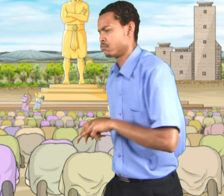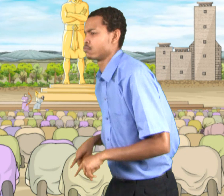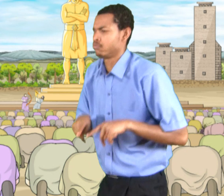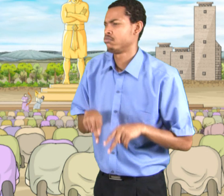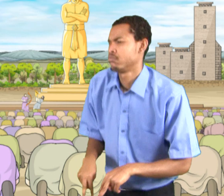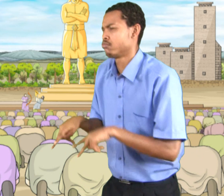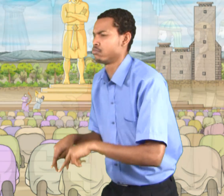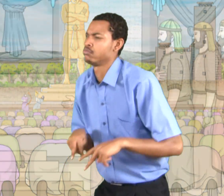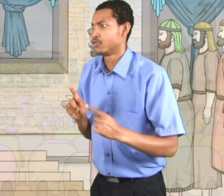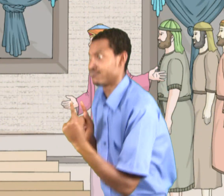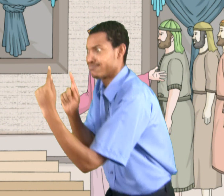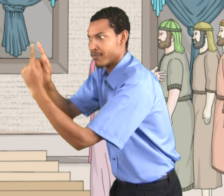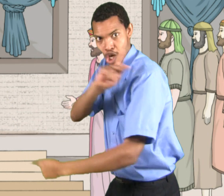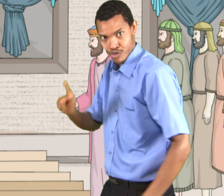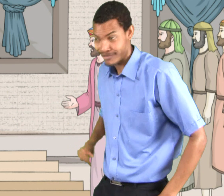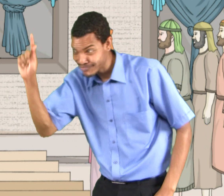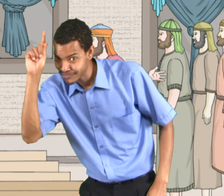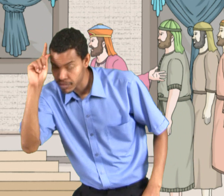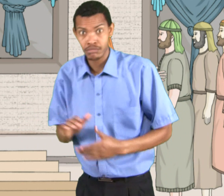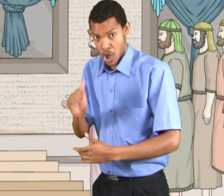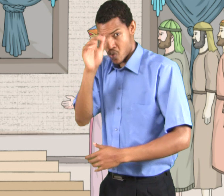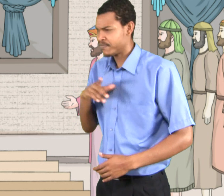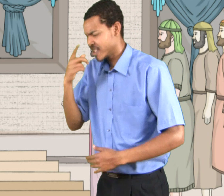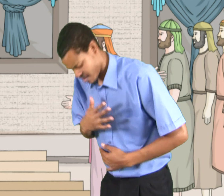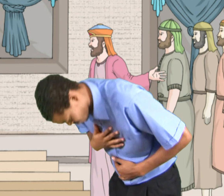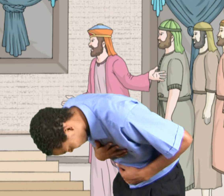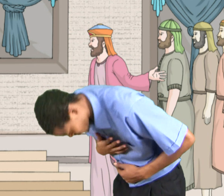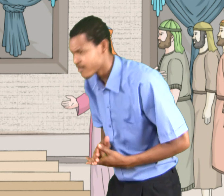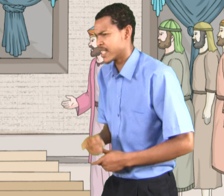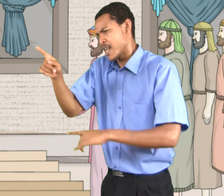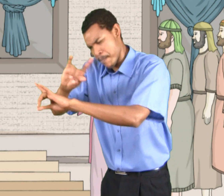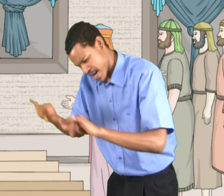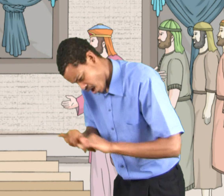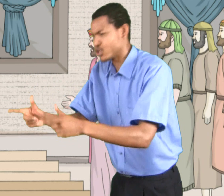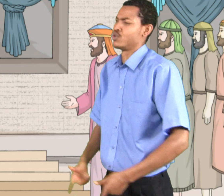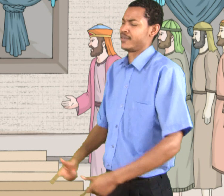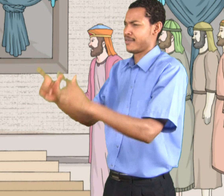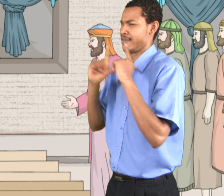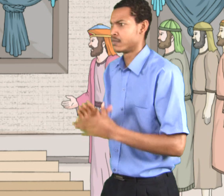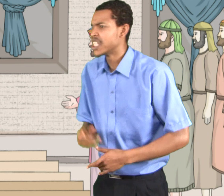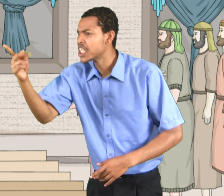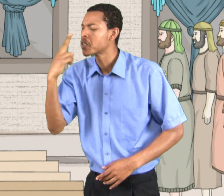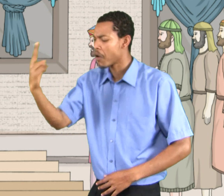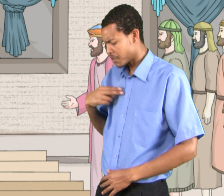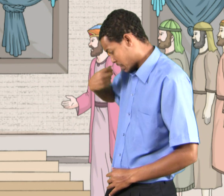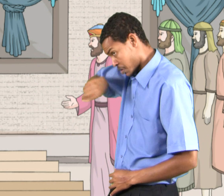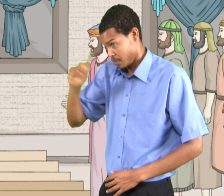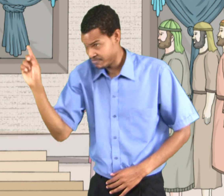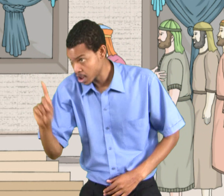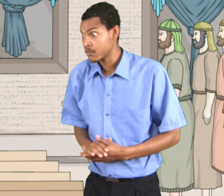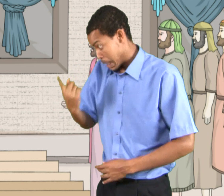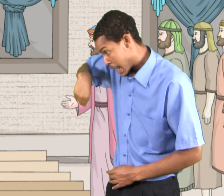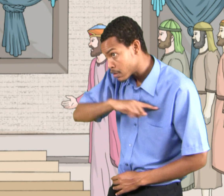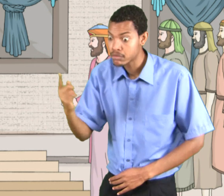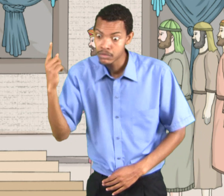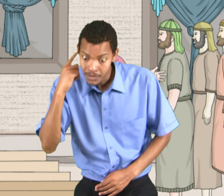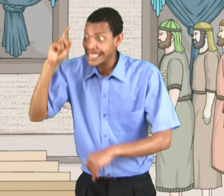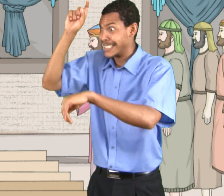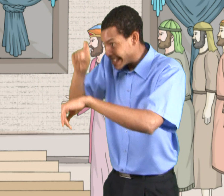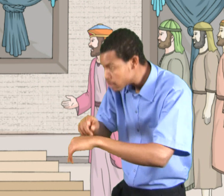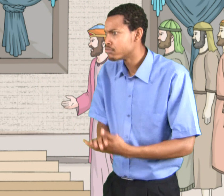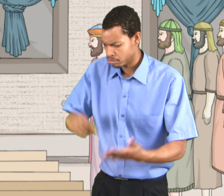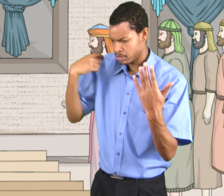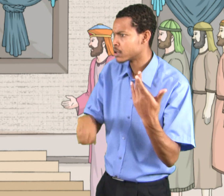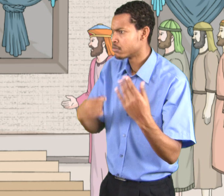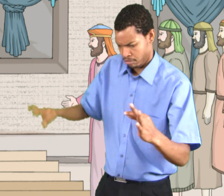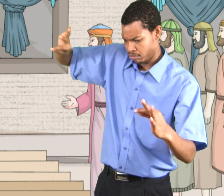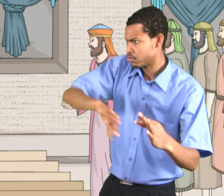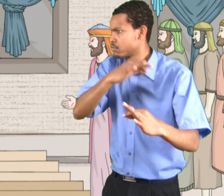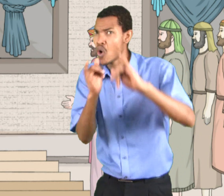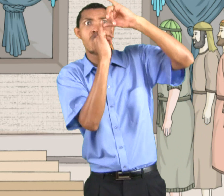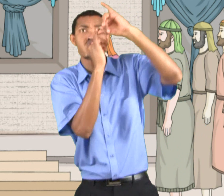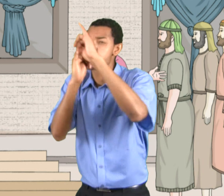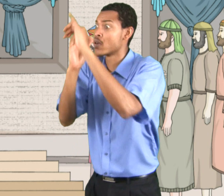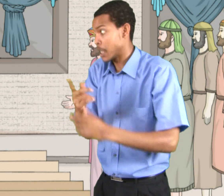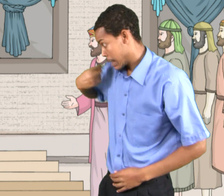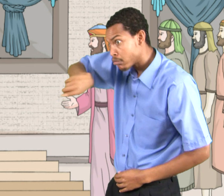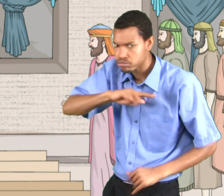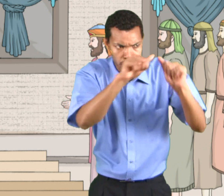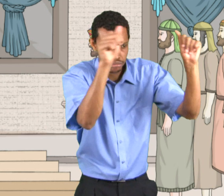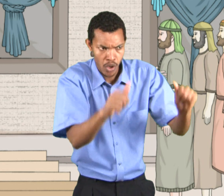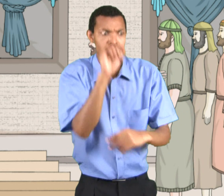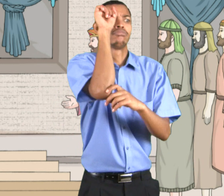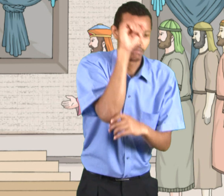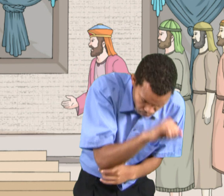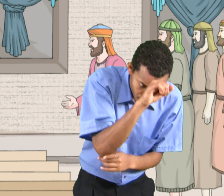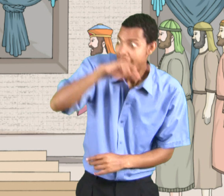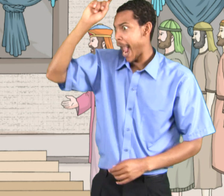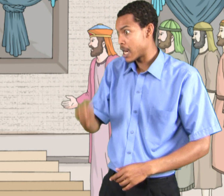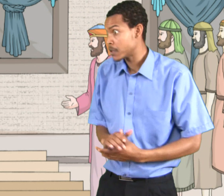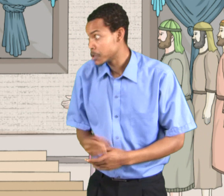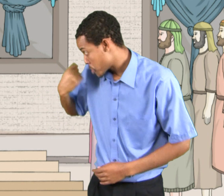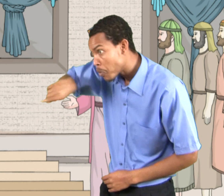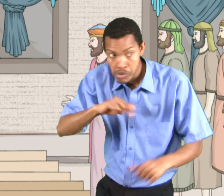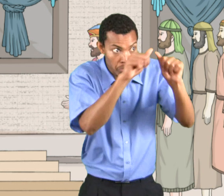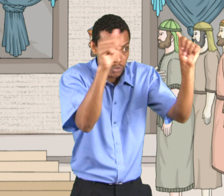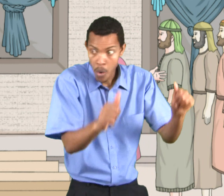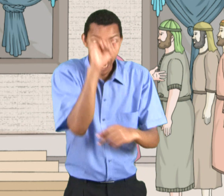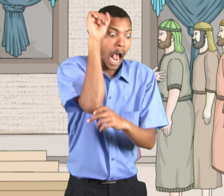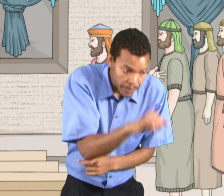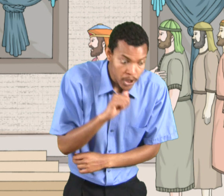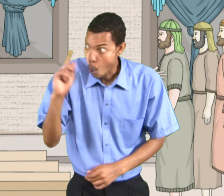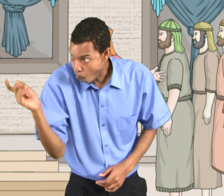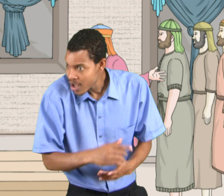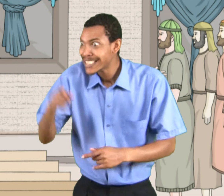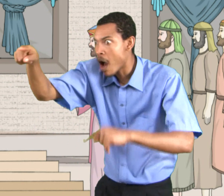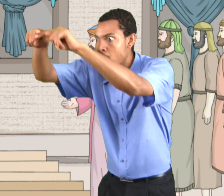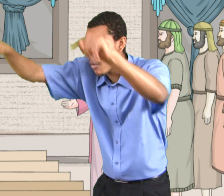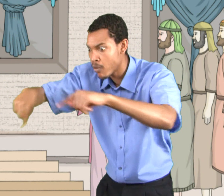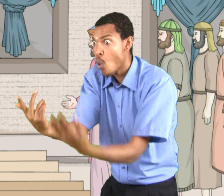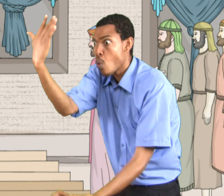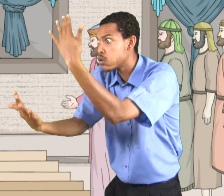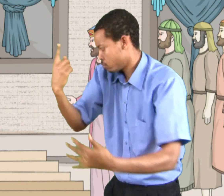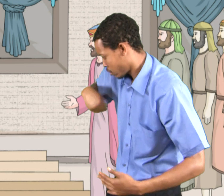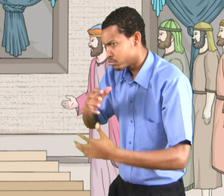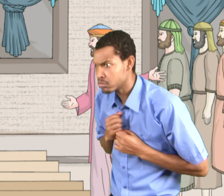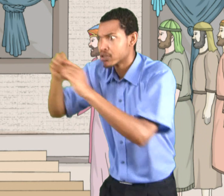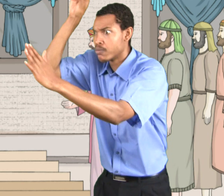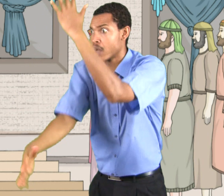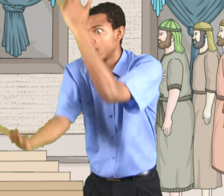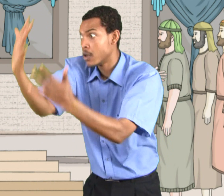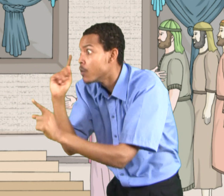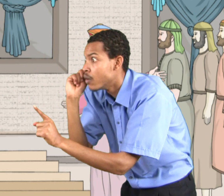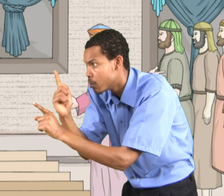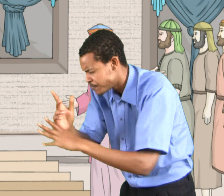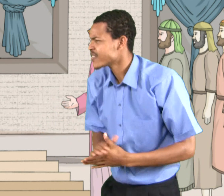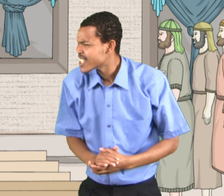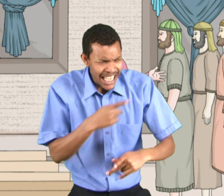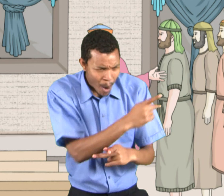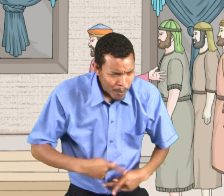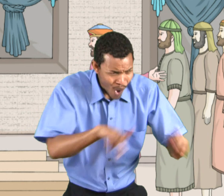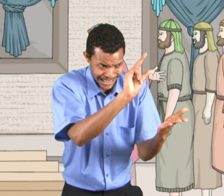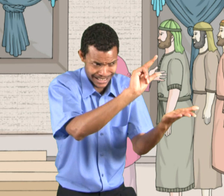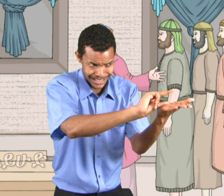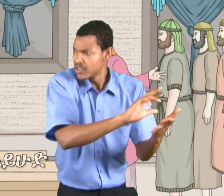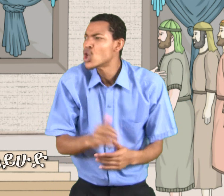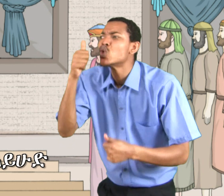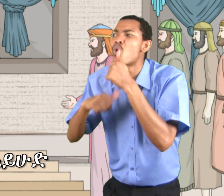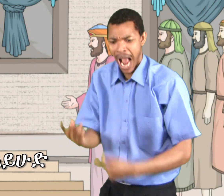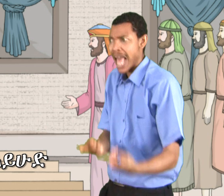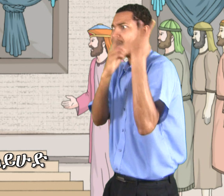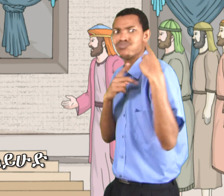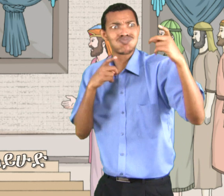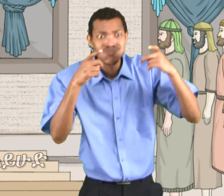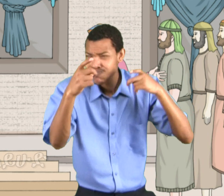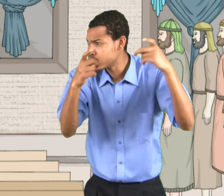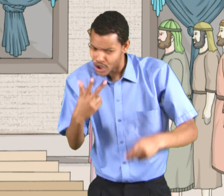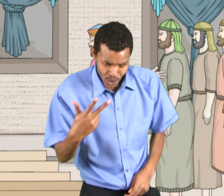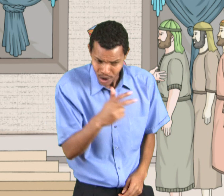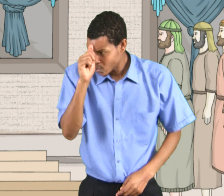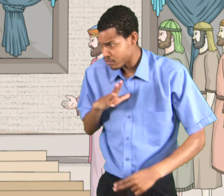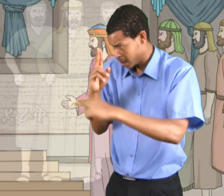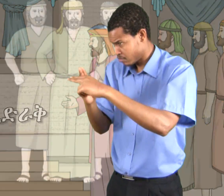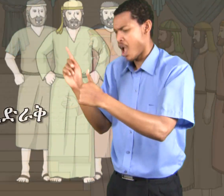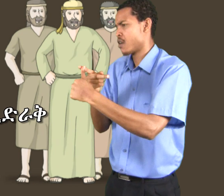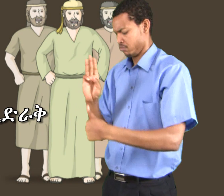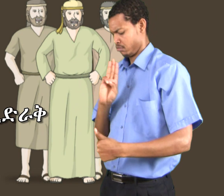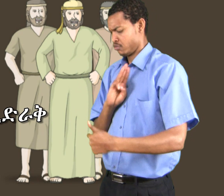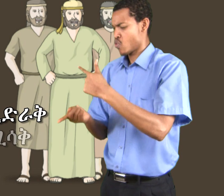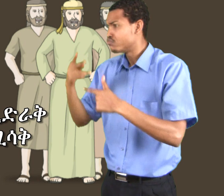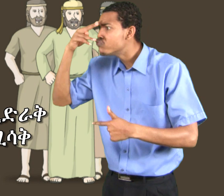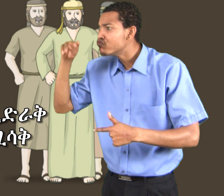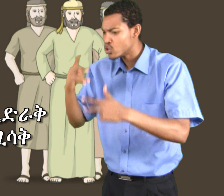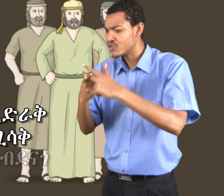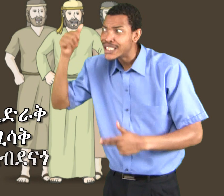At this time some astrologers came forward and maliciously accused the Jews, saying to King Nebuchadnezzar, “O king, may you live forever! You, O king, have issued a decree that everyone who hears the sound of the horn, flute, zither, lyre, harp, pipes, and all kinds of music must fall down and worship the golden statue, and that whoever does not fall down and worship will be thrown into the blazing fiery furnace.